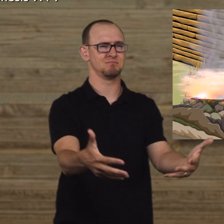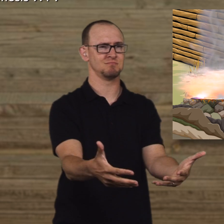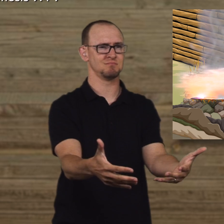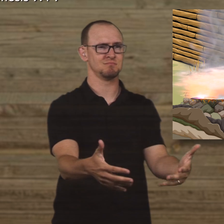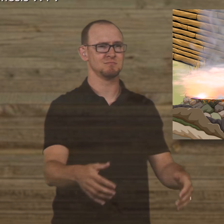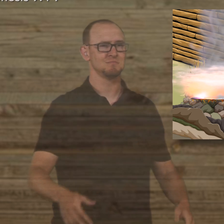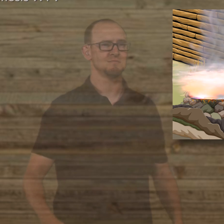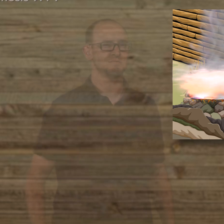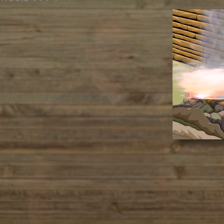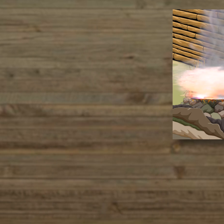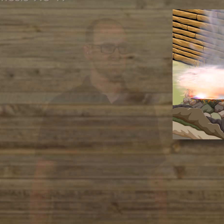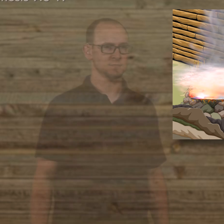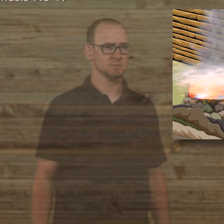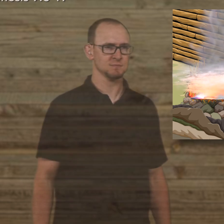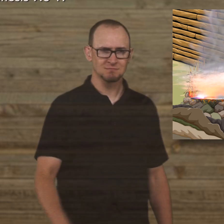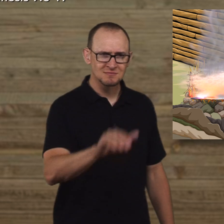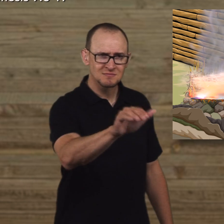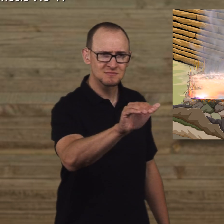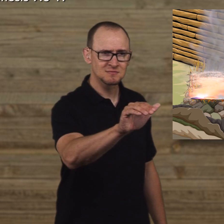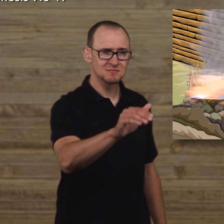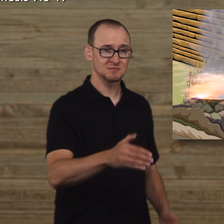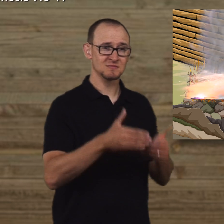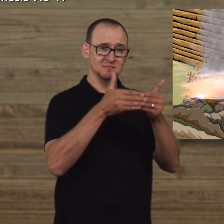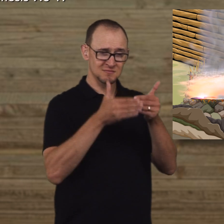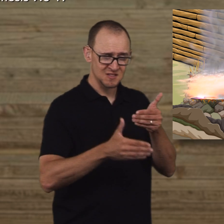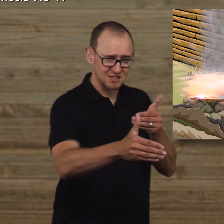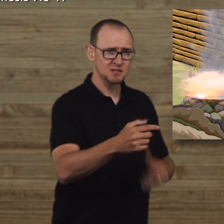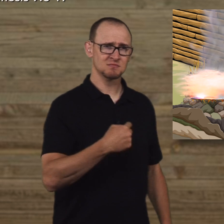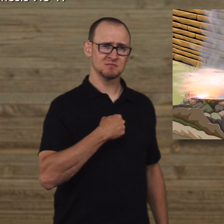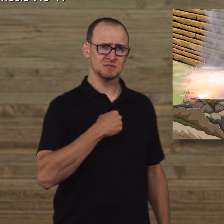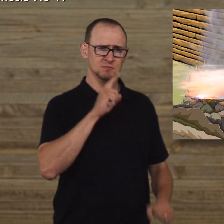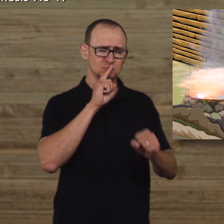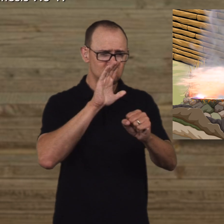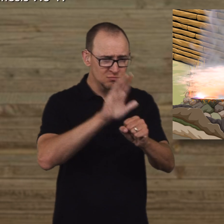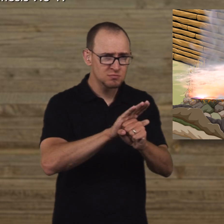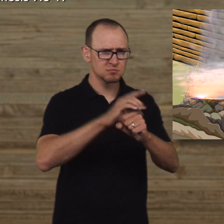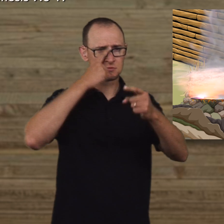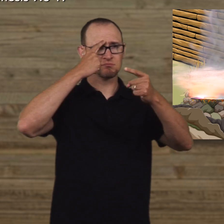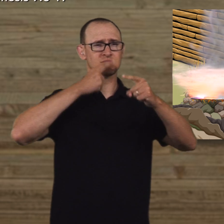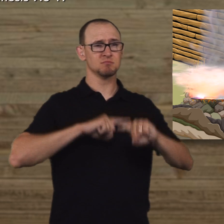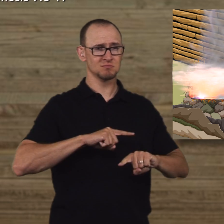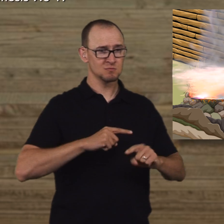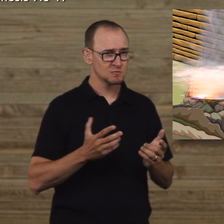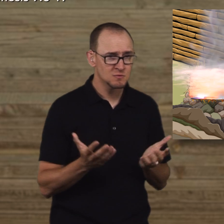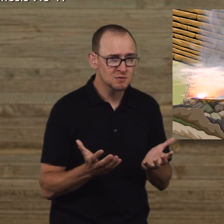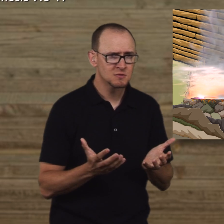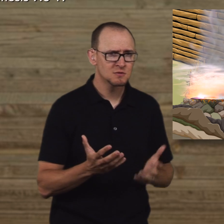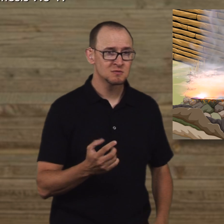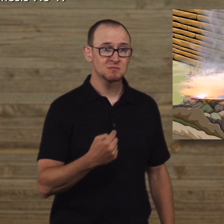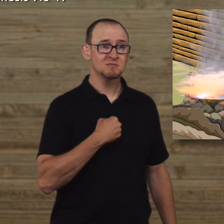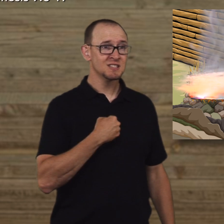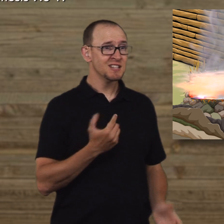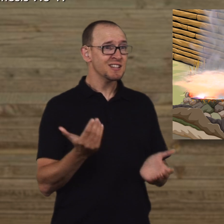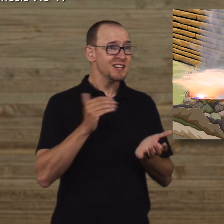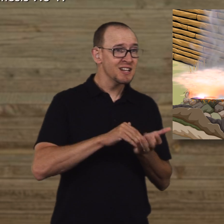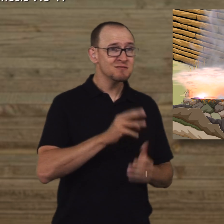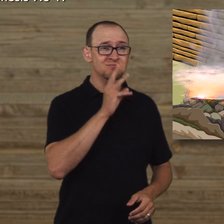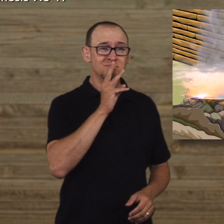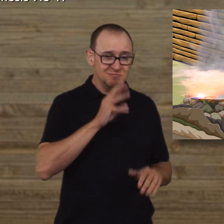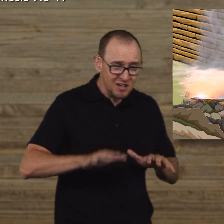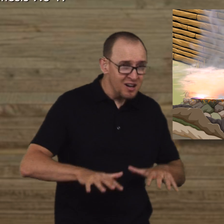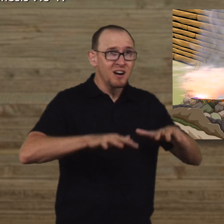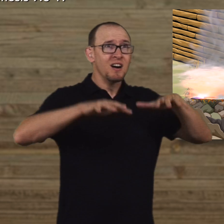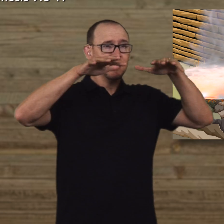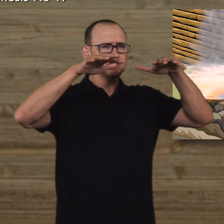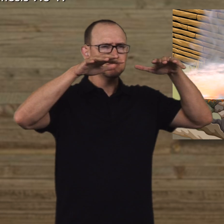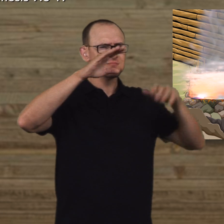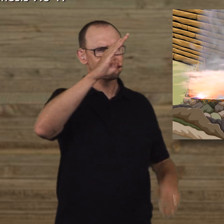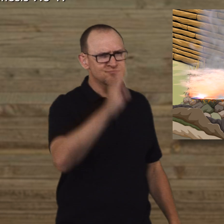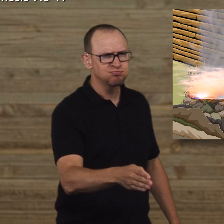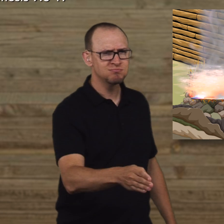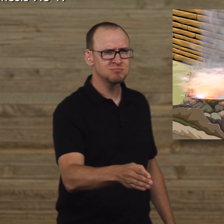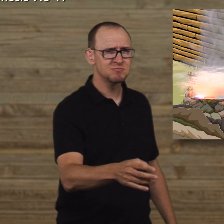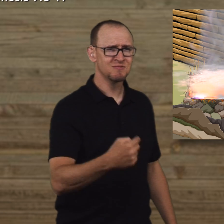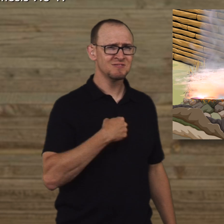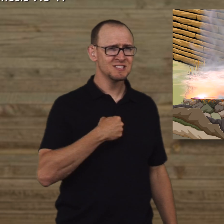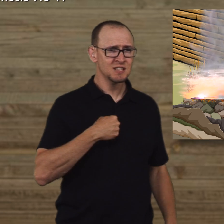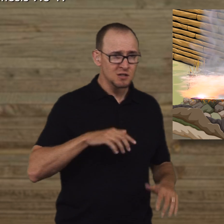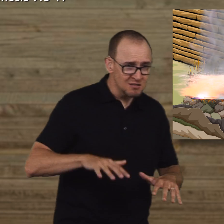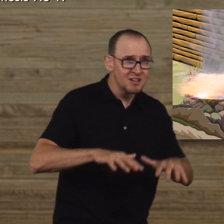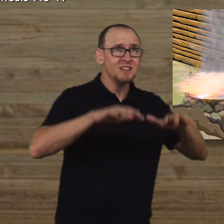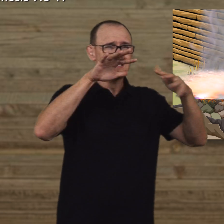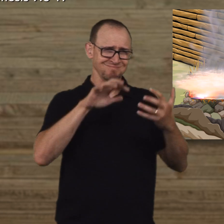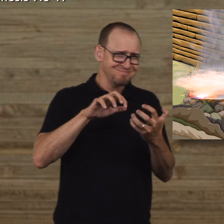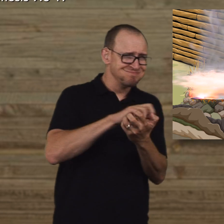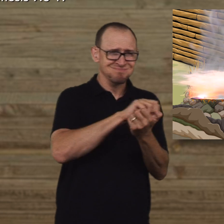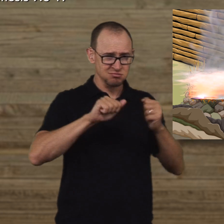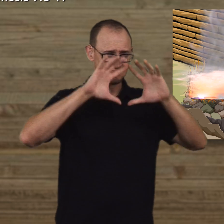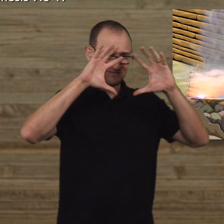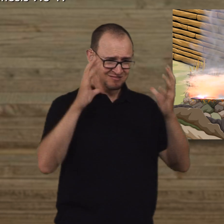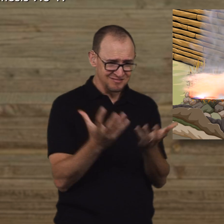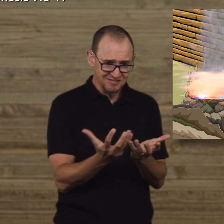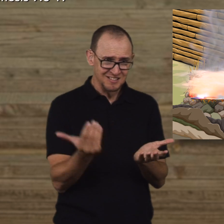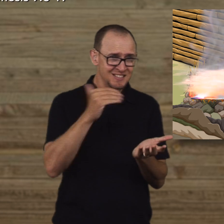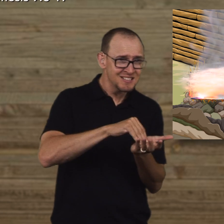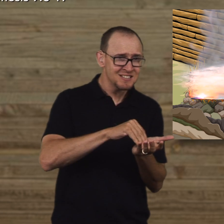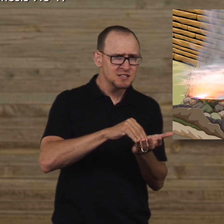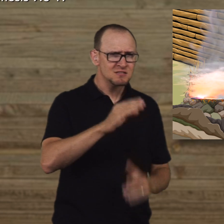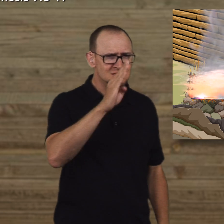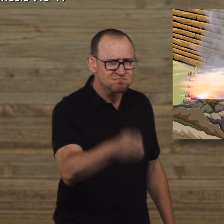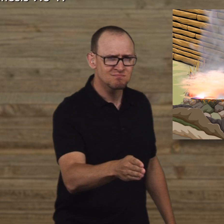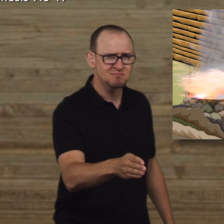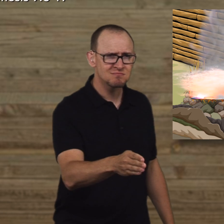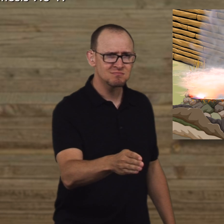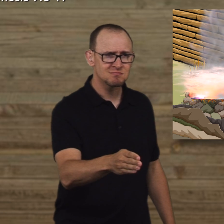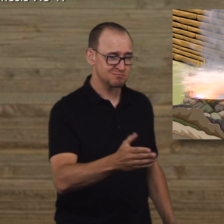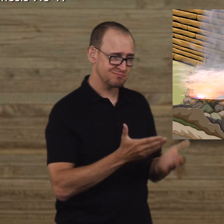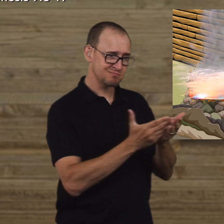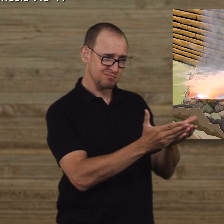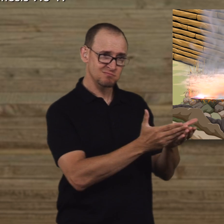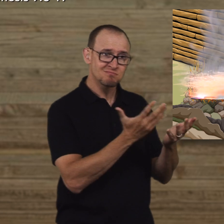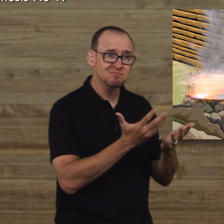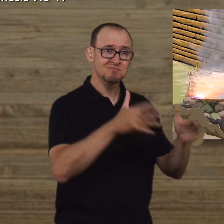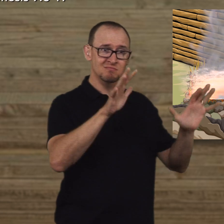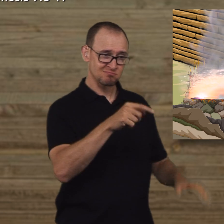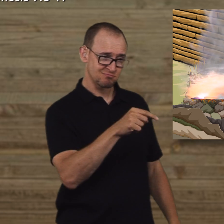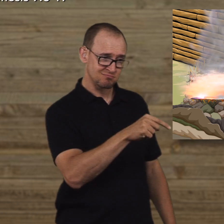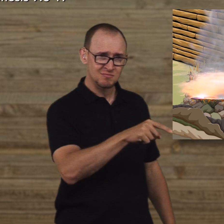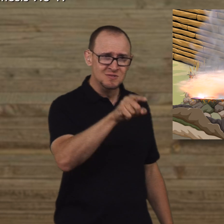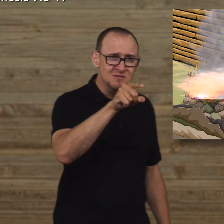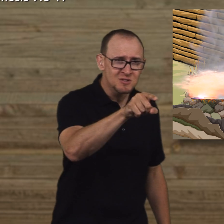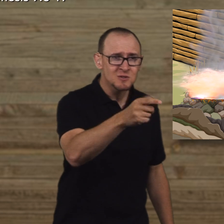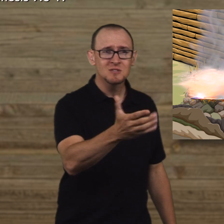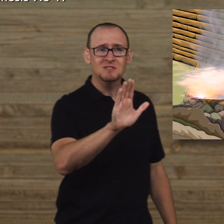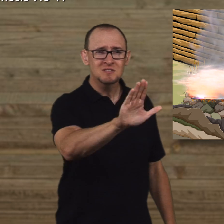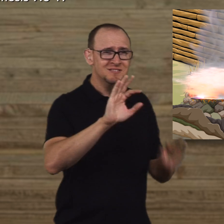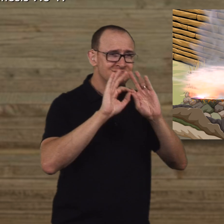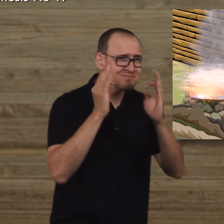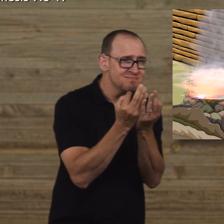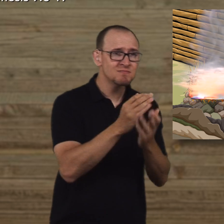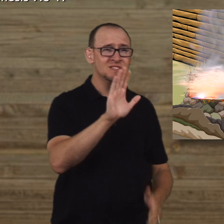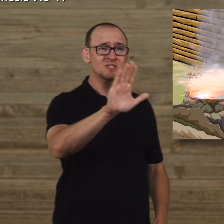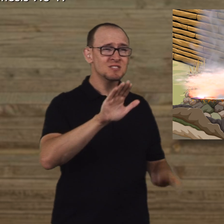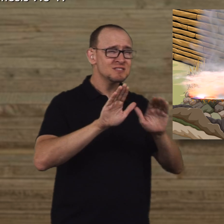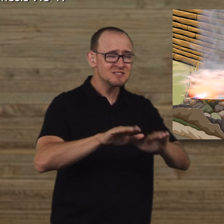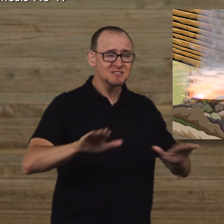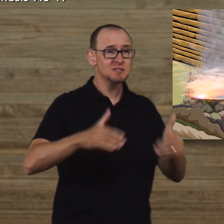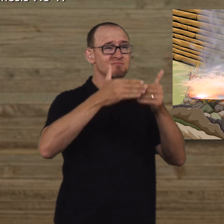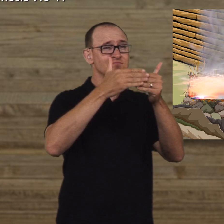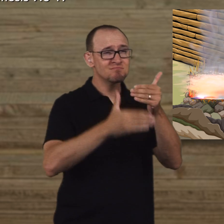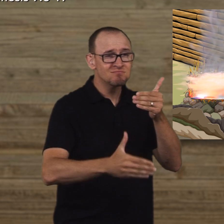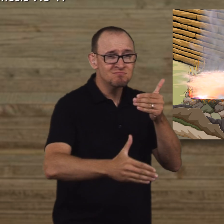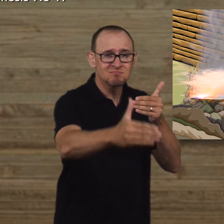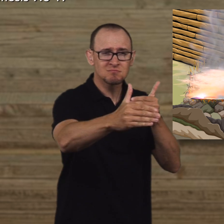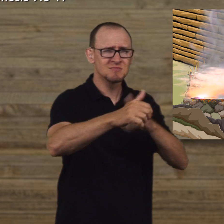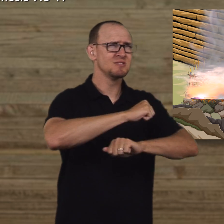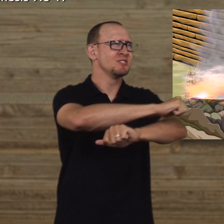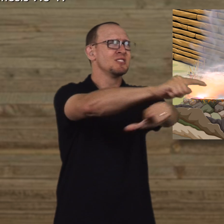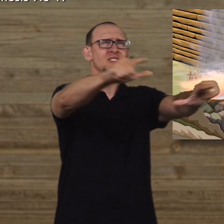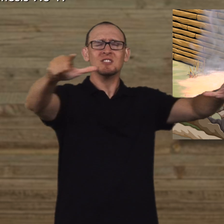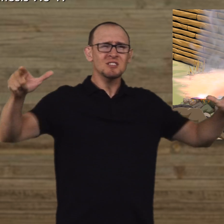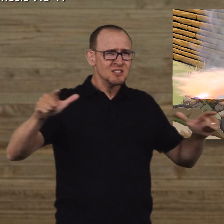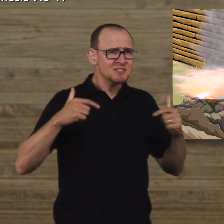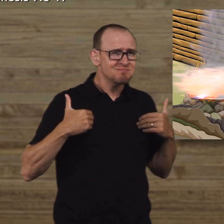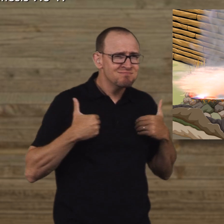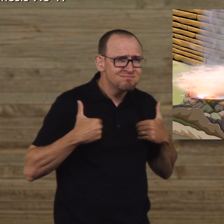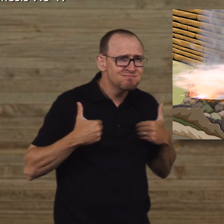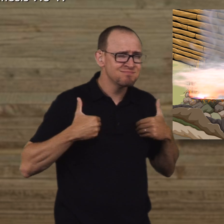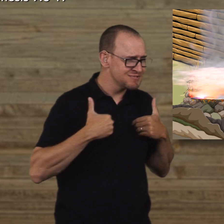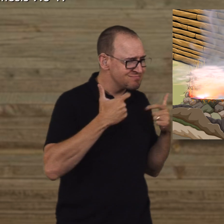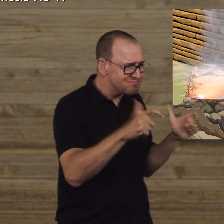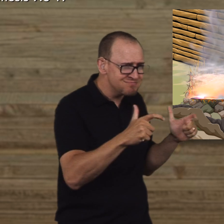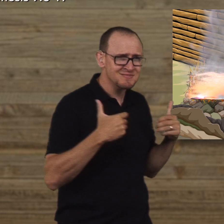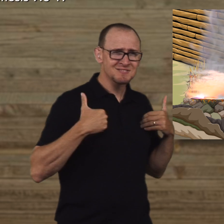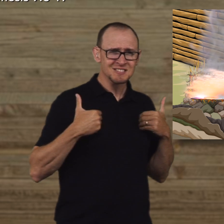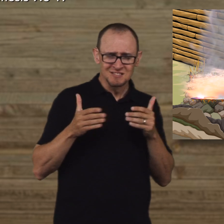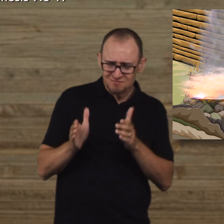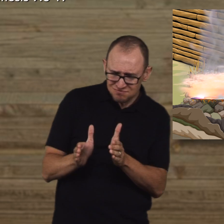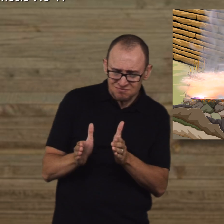Then God said to Noah and his sons with him, “Behold, I now establish My covenant with you and your descendants after you, and with every living creature that was with you—the birds, the livestock, and every beast of the earth—every living thing that came out of the ark.